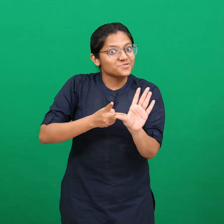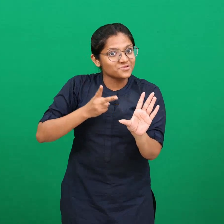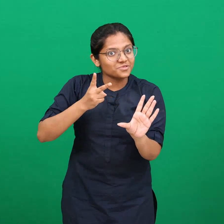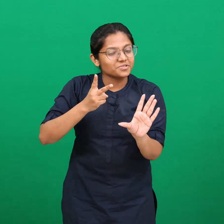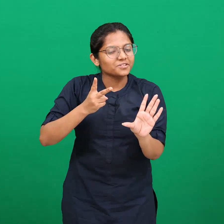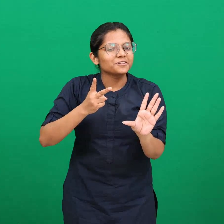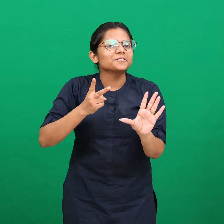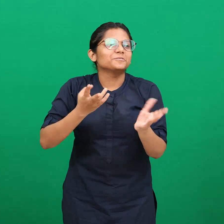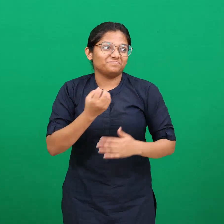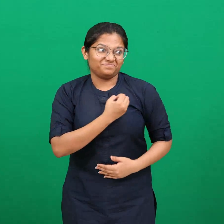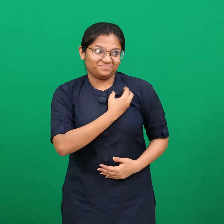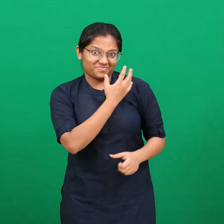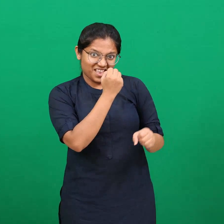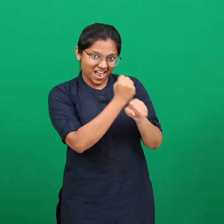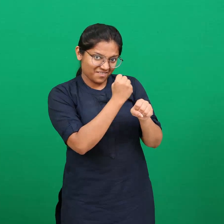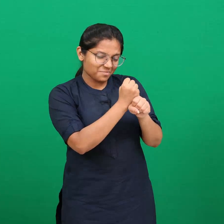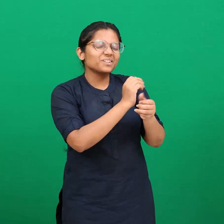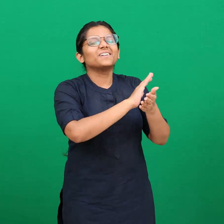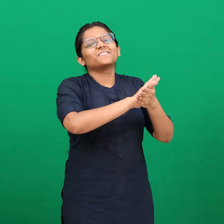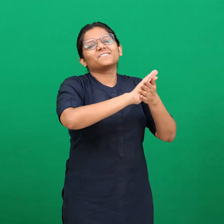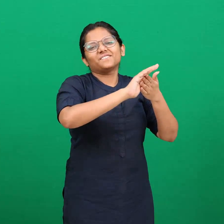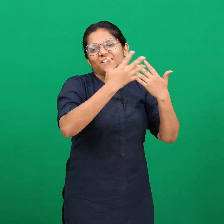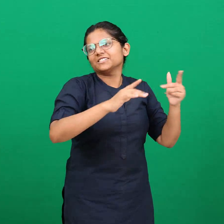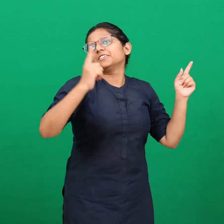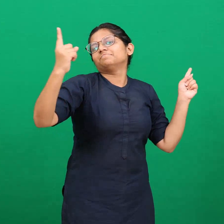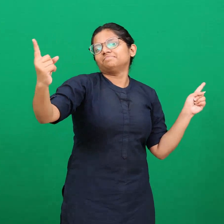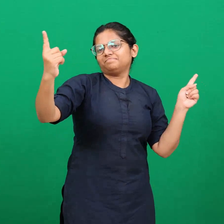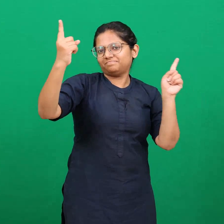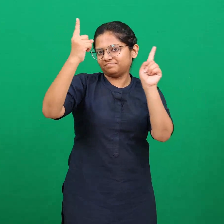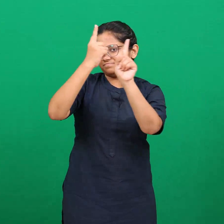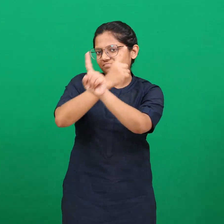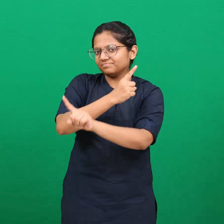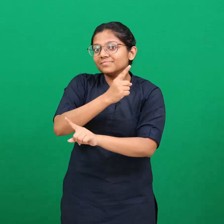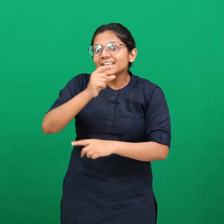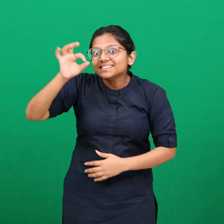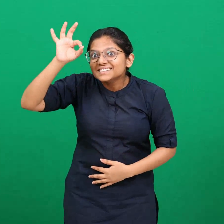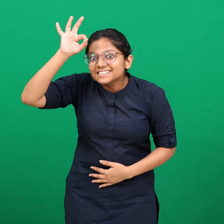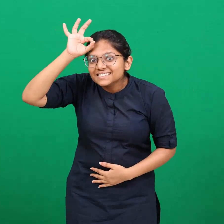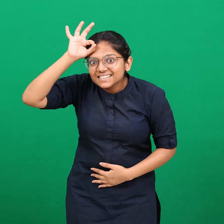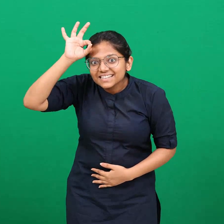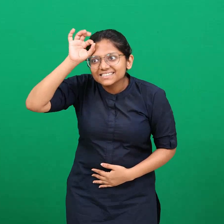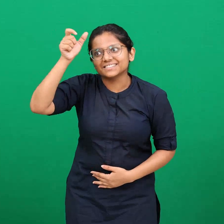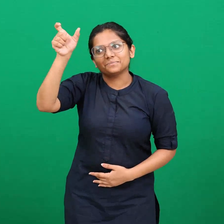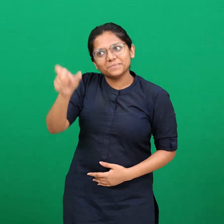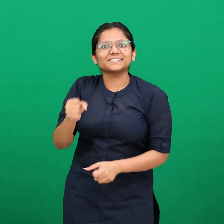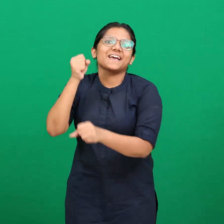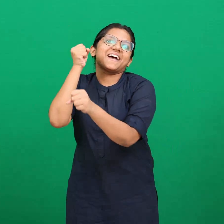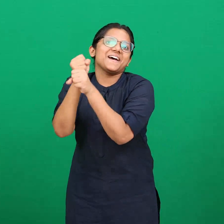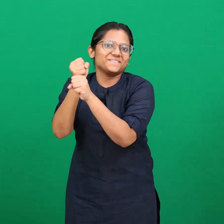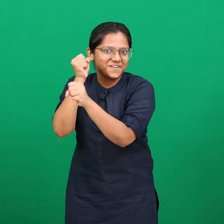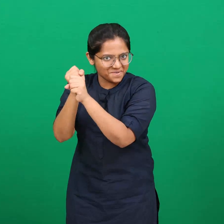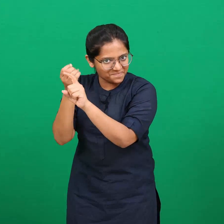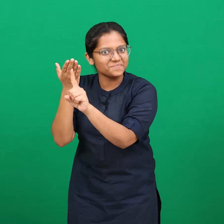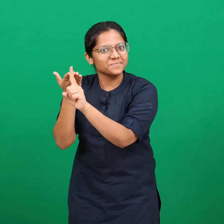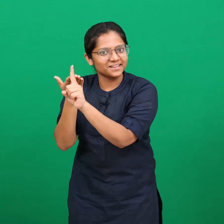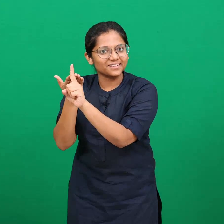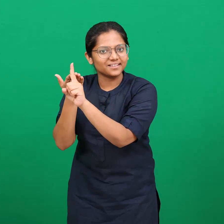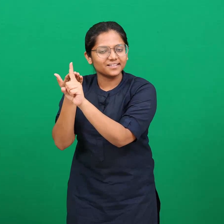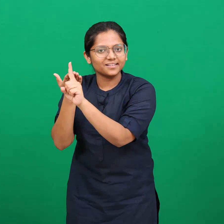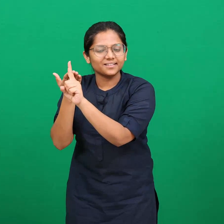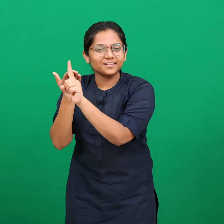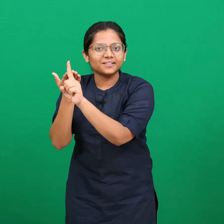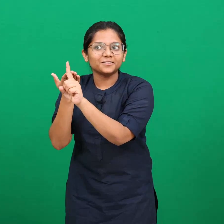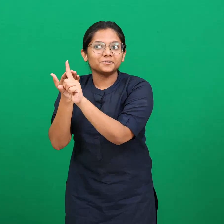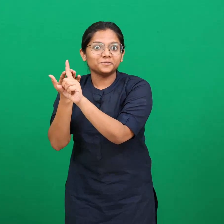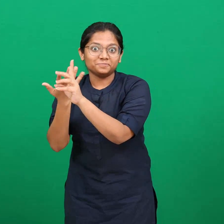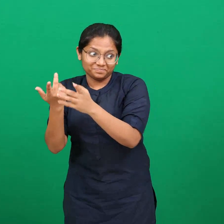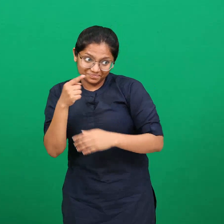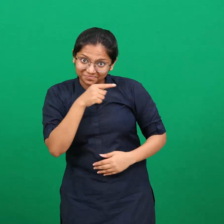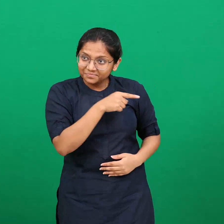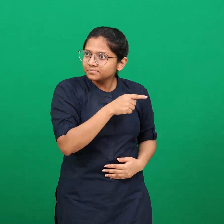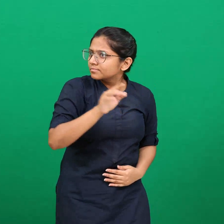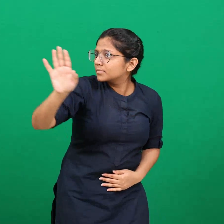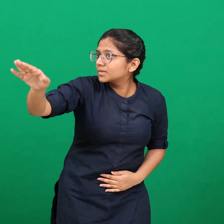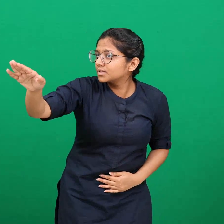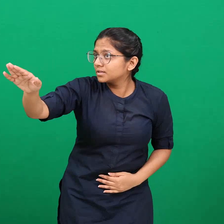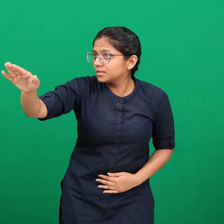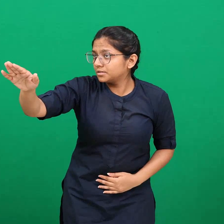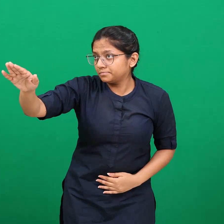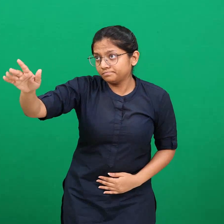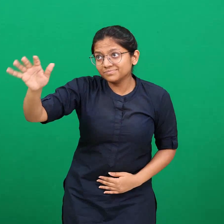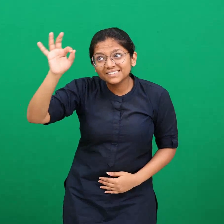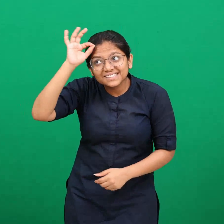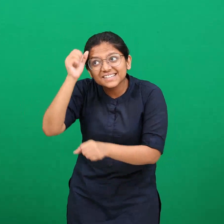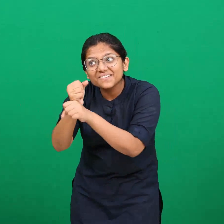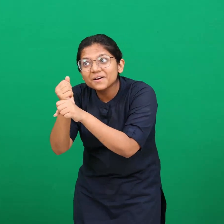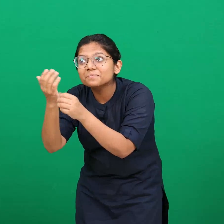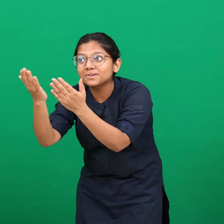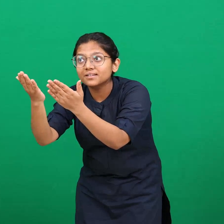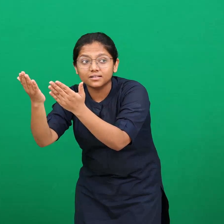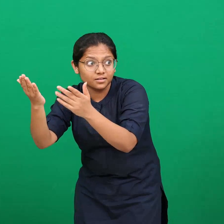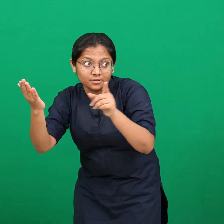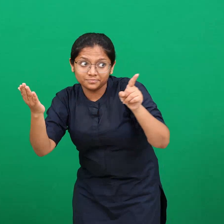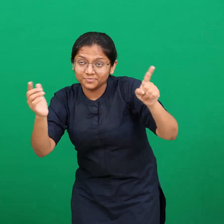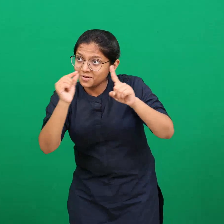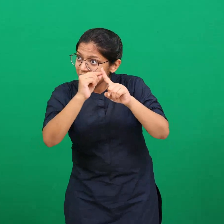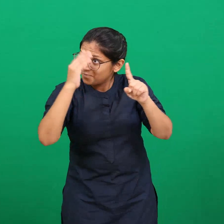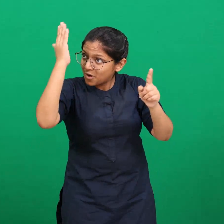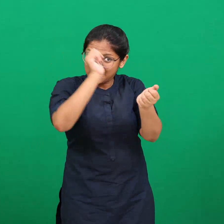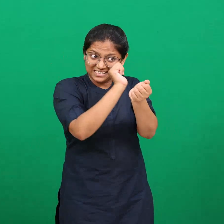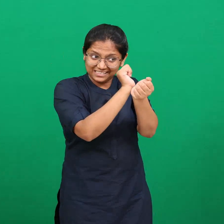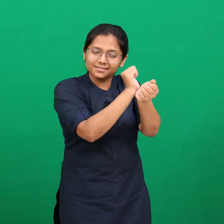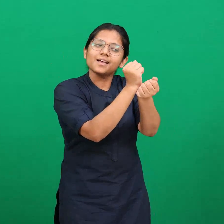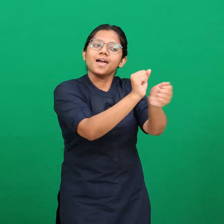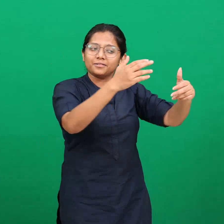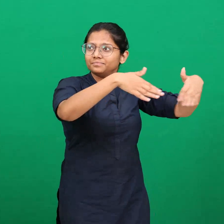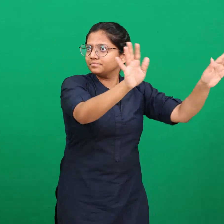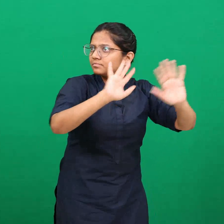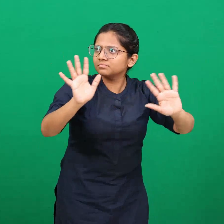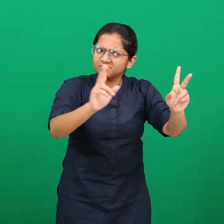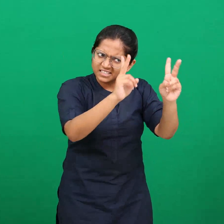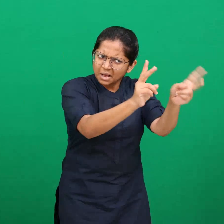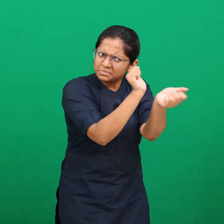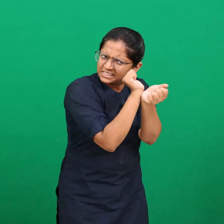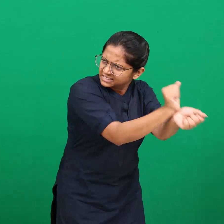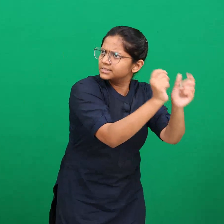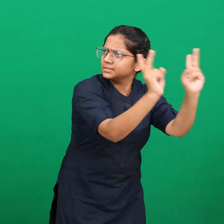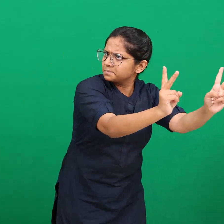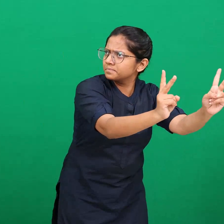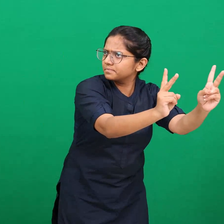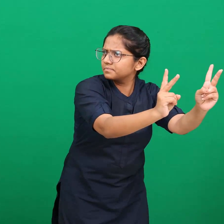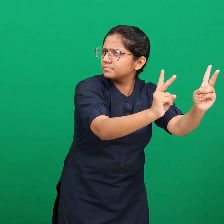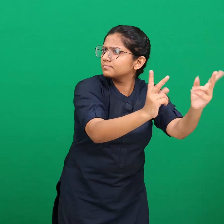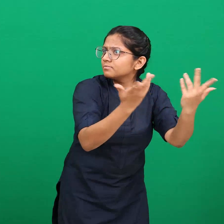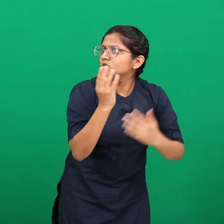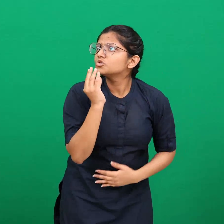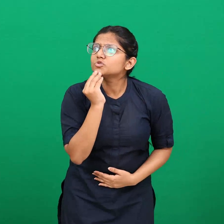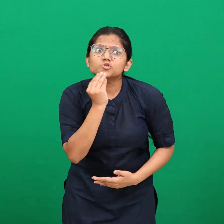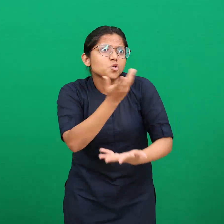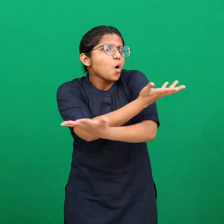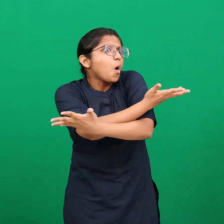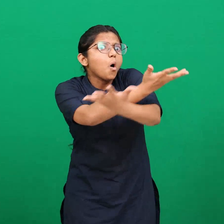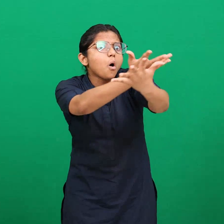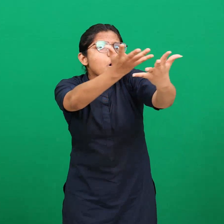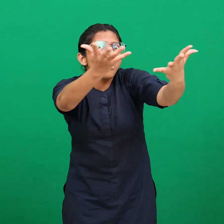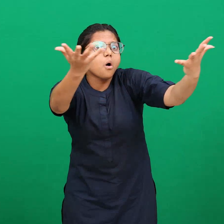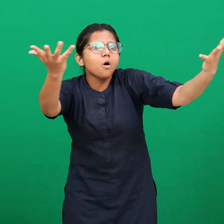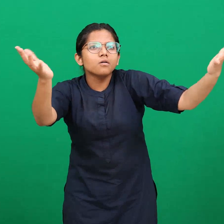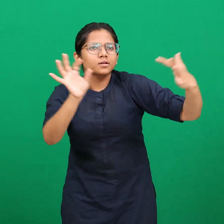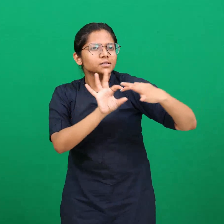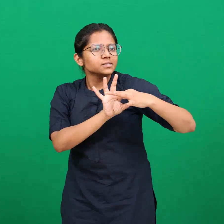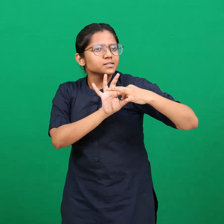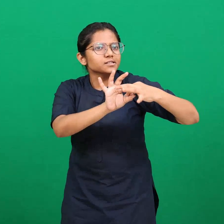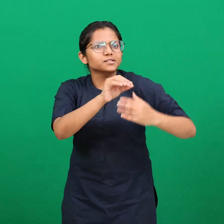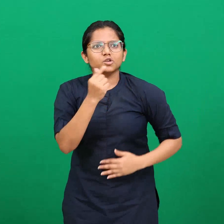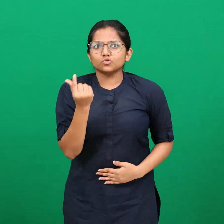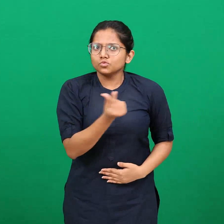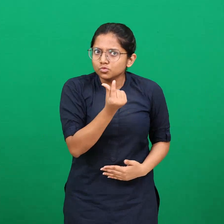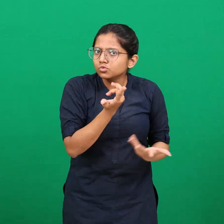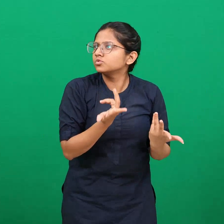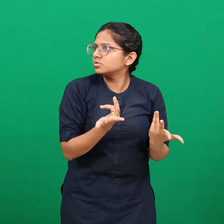After two years had passed, Felix was succeeded by Porcius Festus.